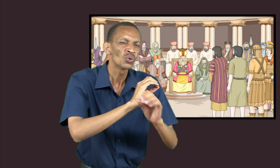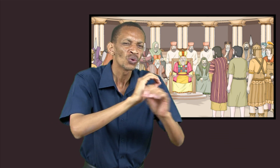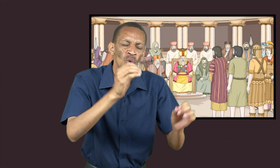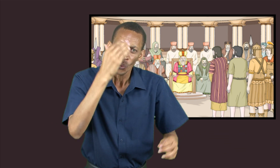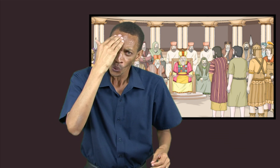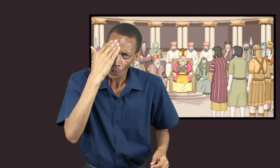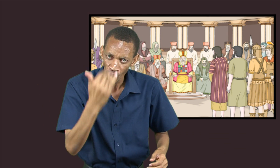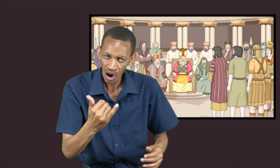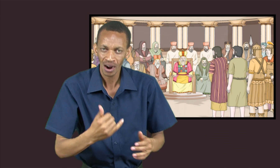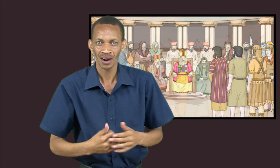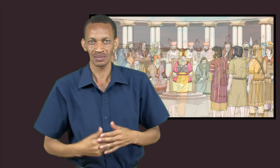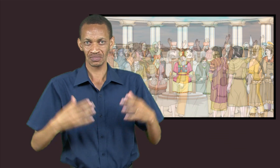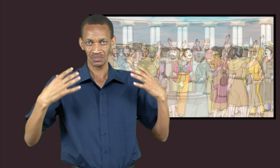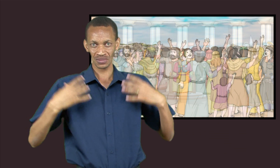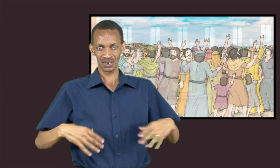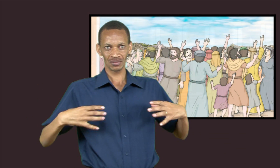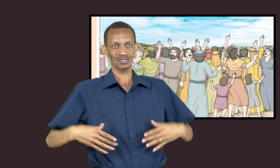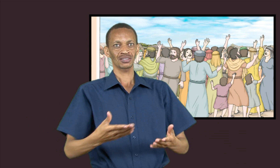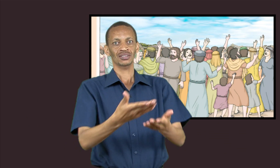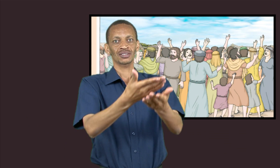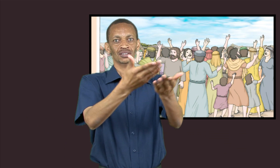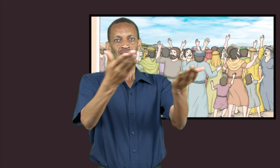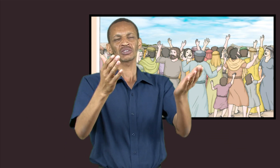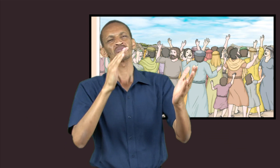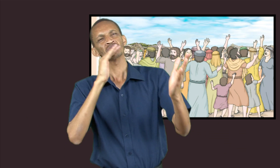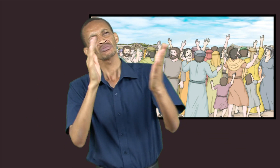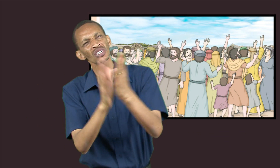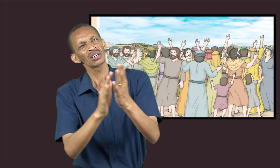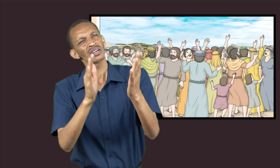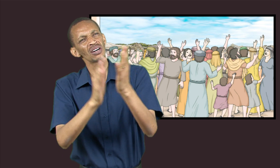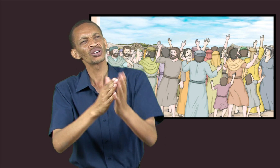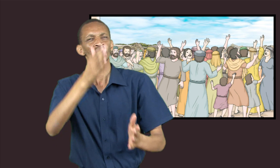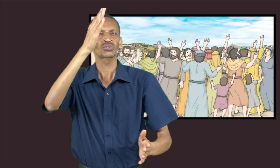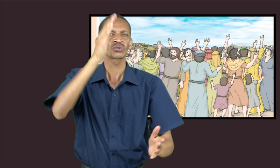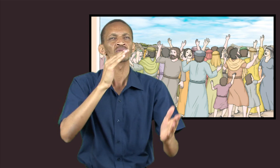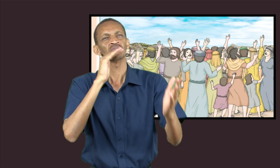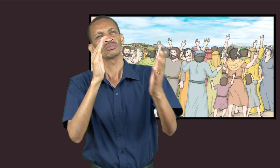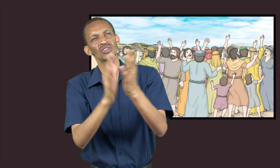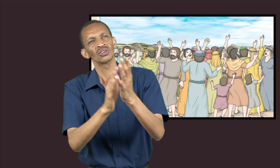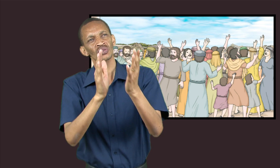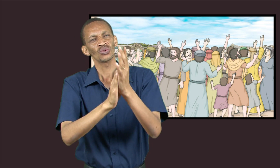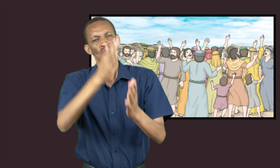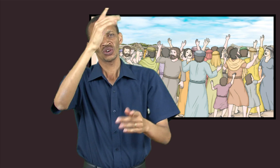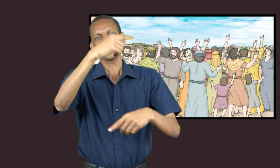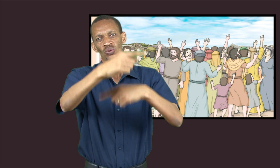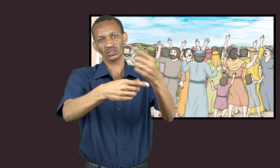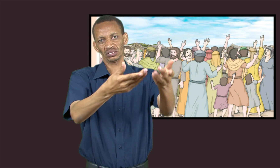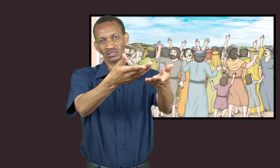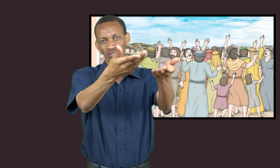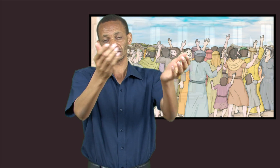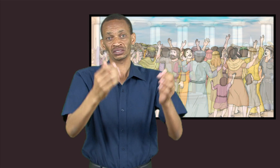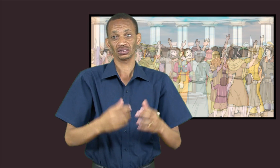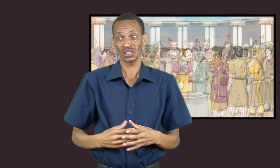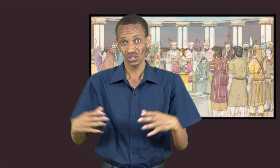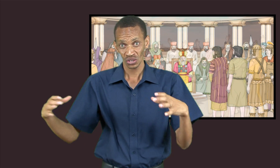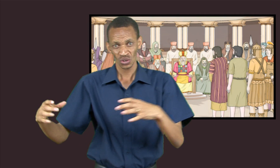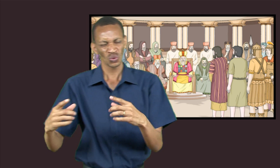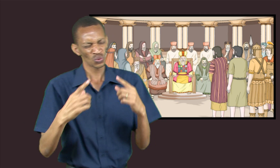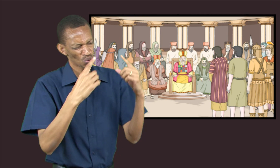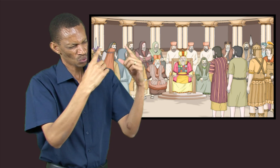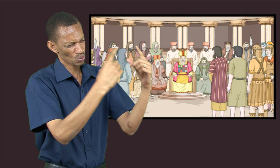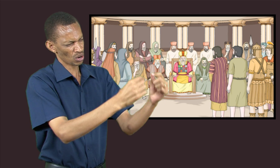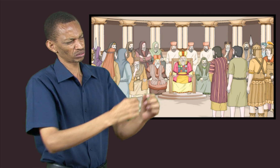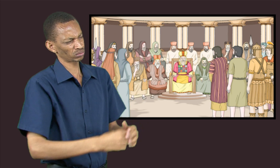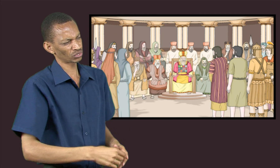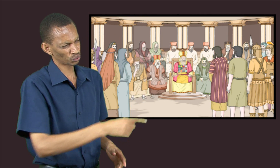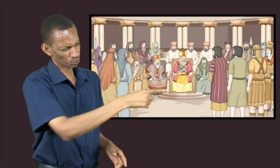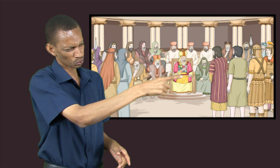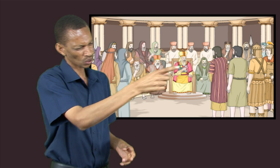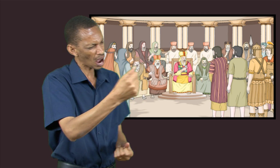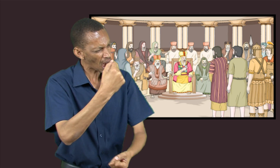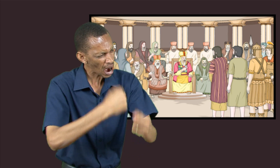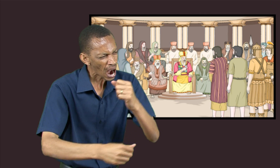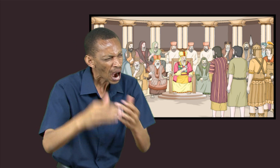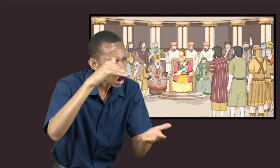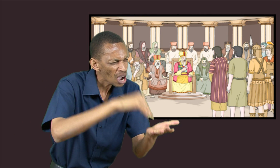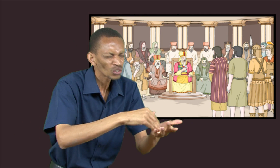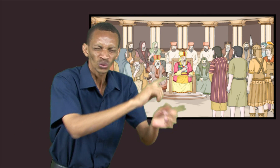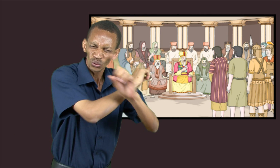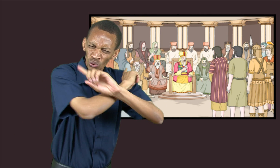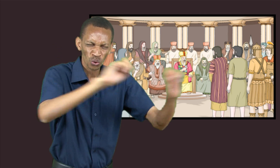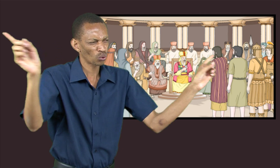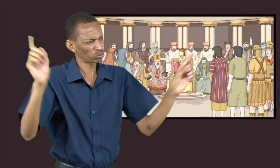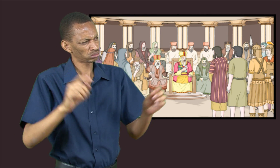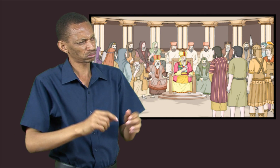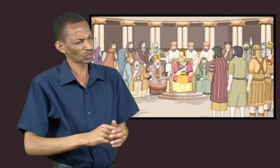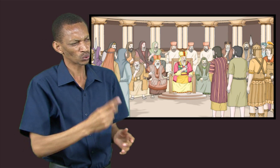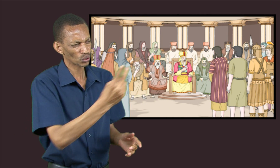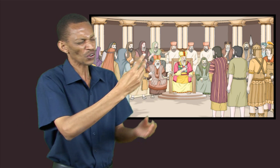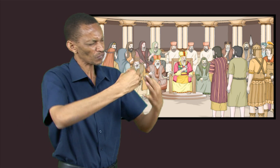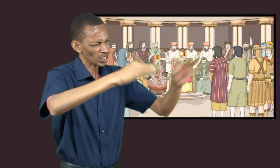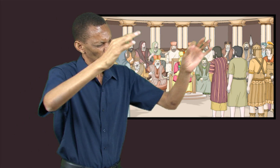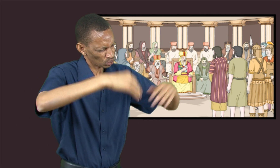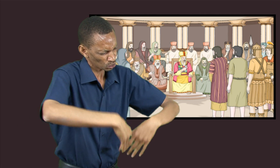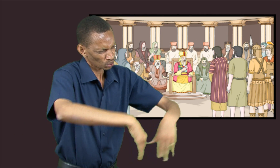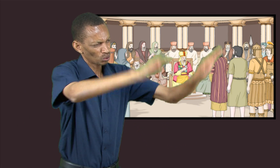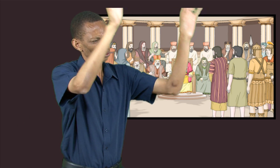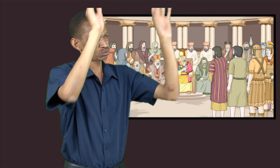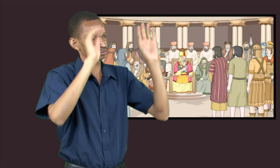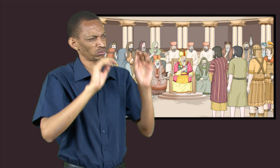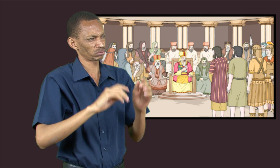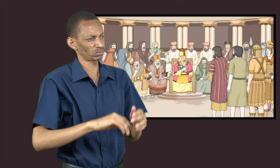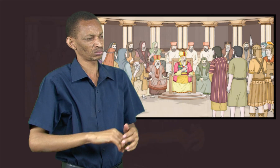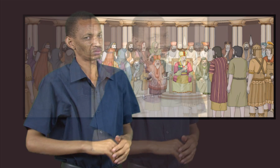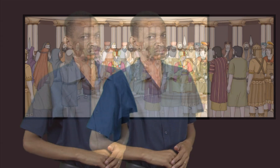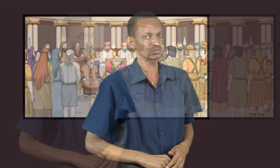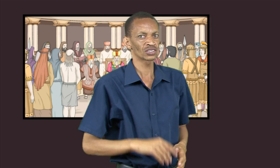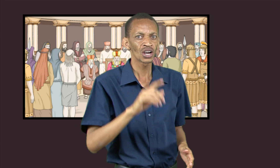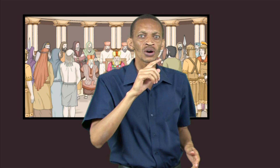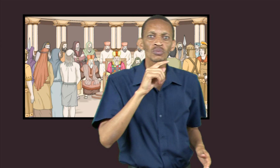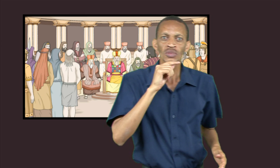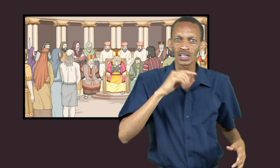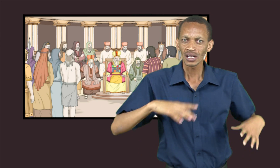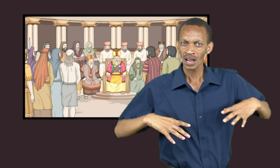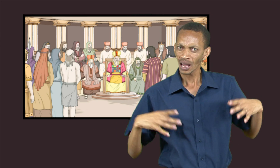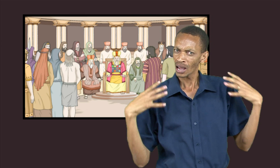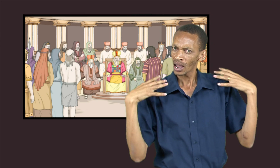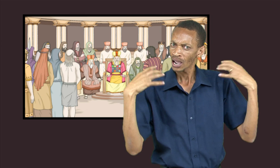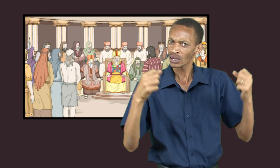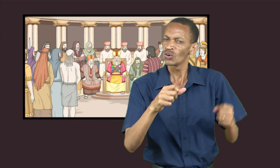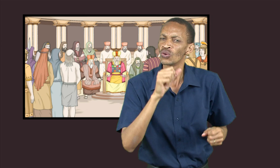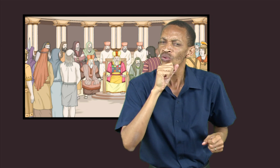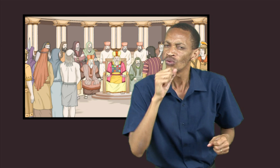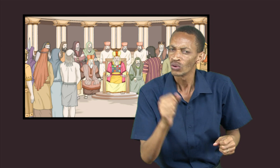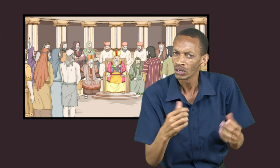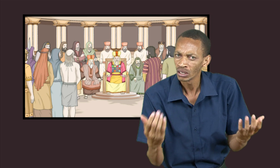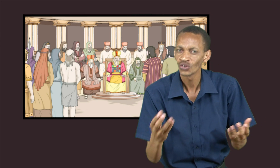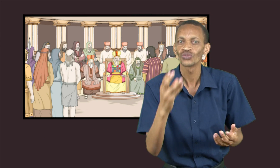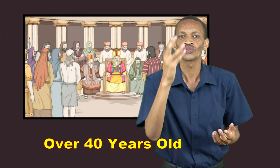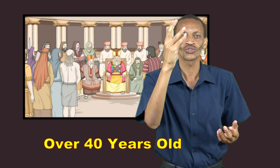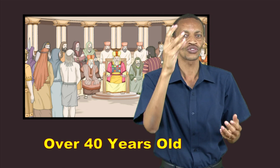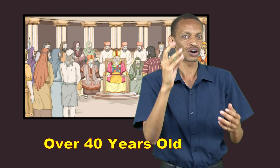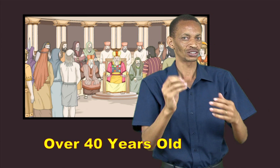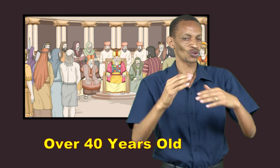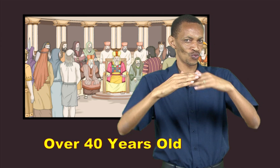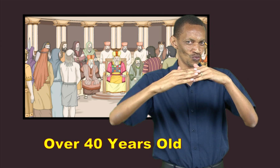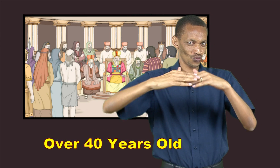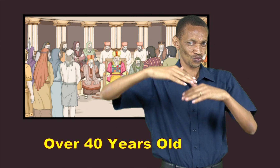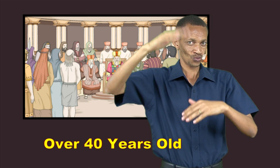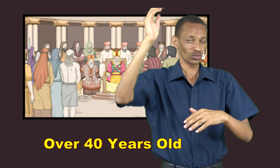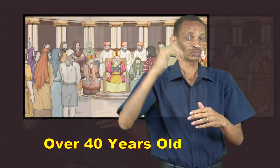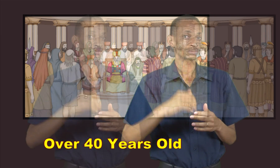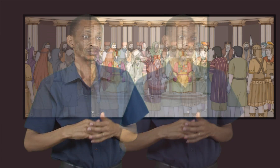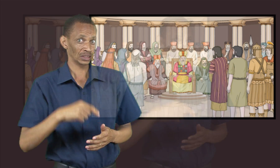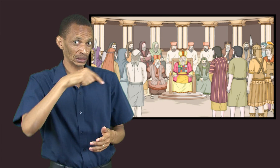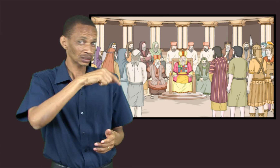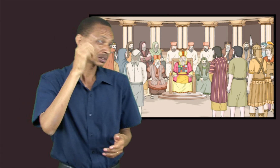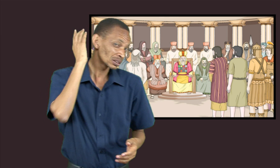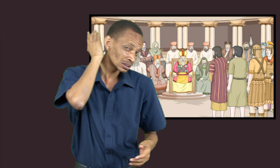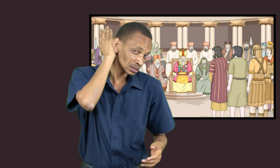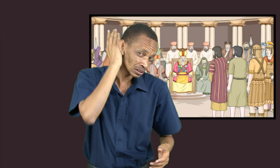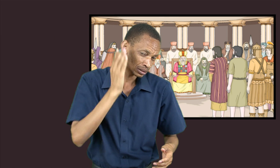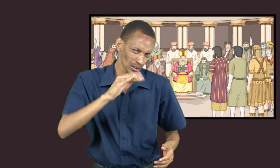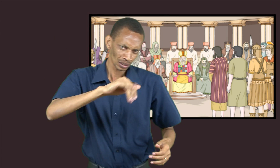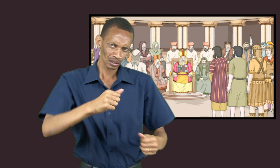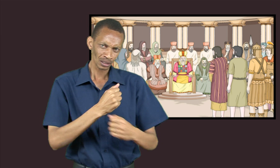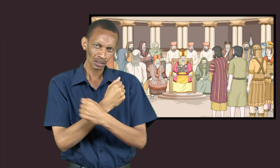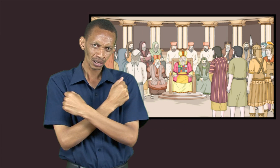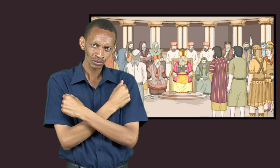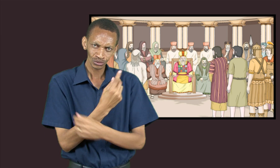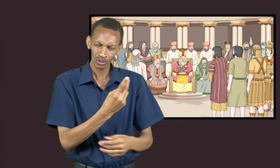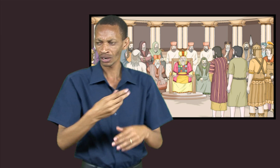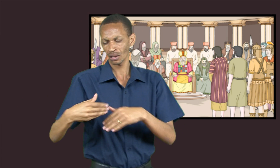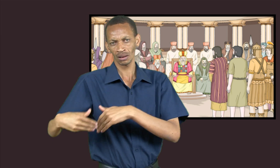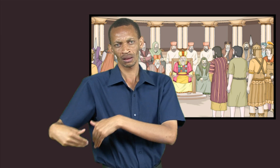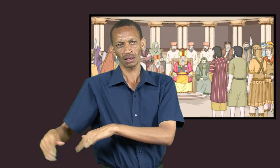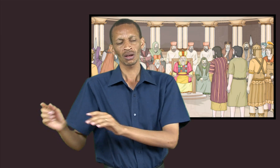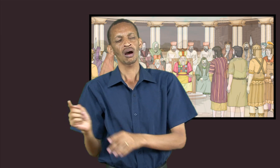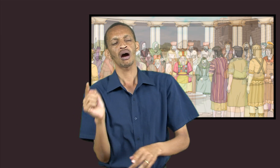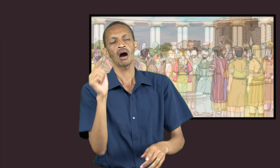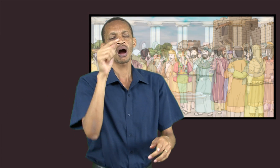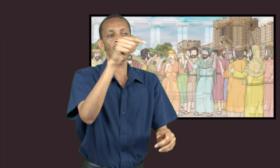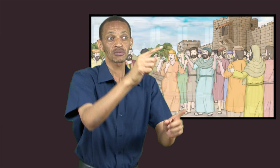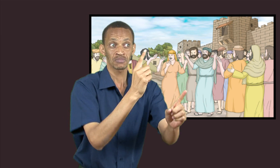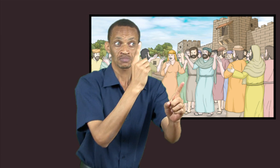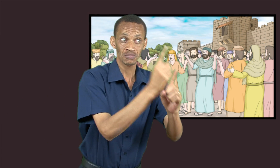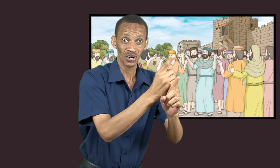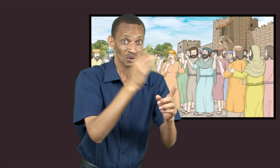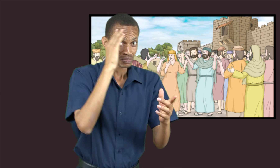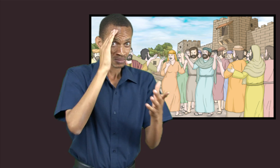They could not find a way to punish them, because all the people were glorifying God for what had happened. For the man who was miraculously healed was over forty years old.